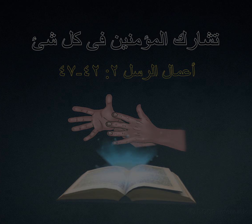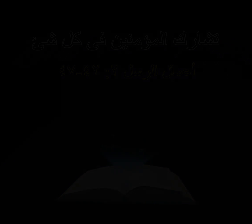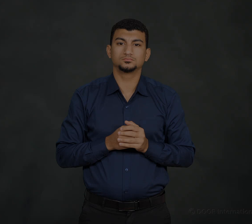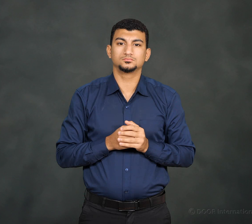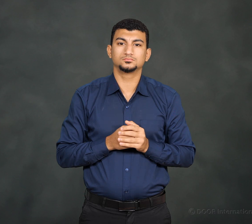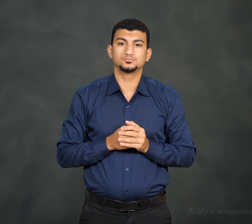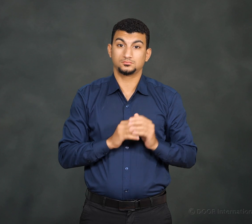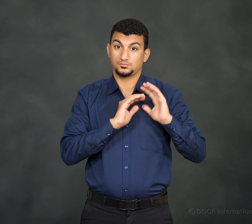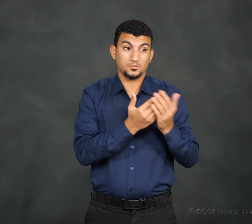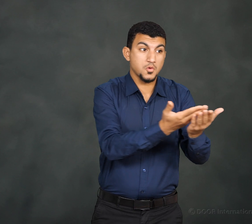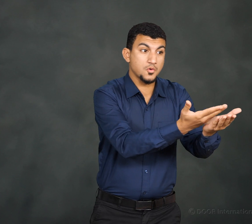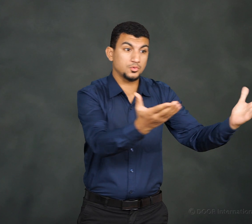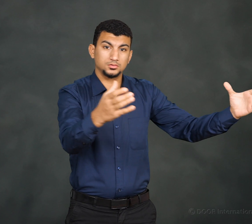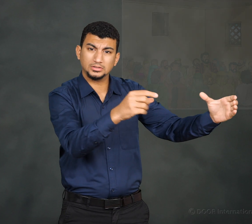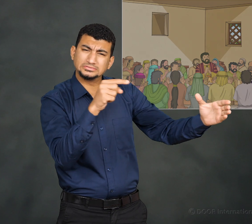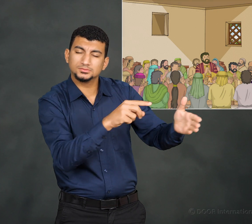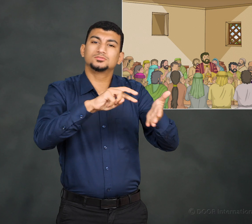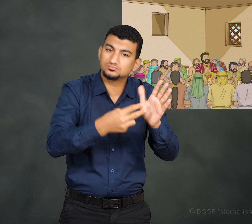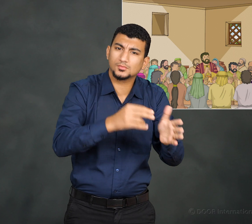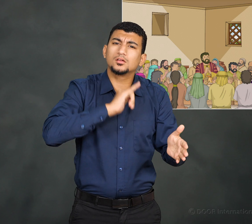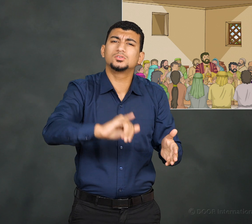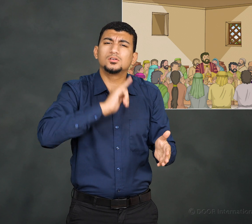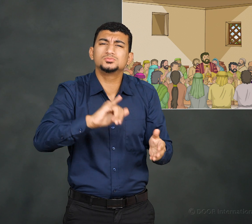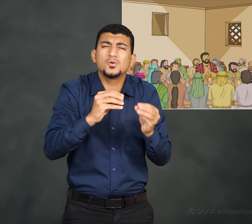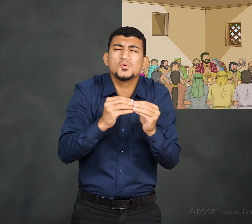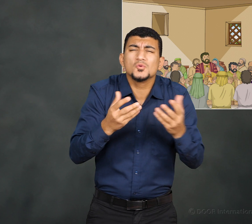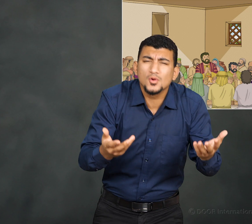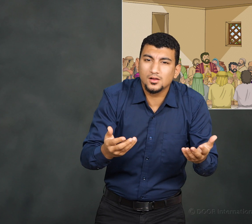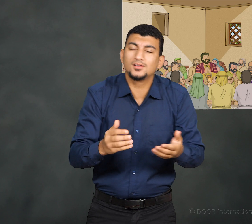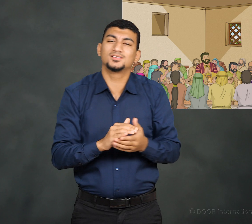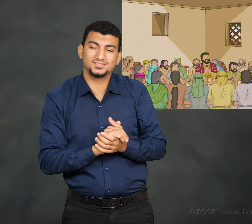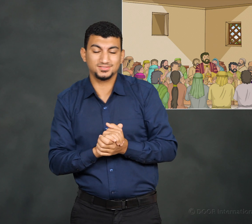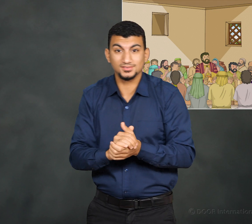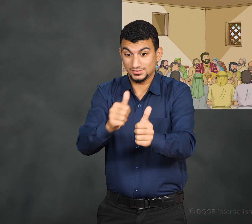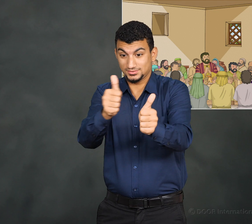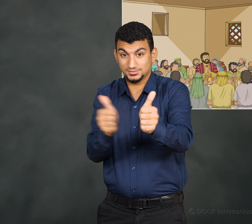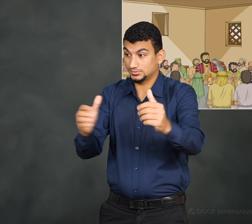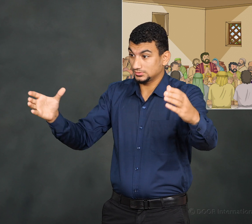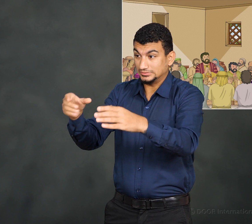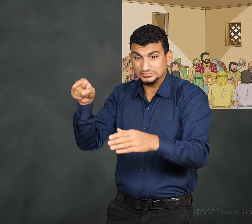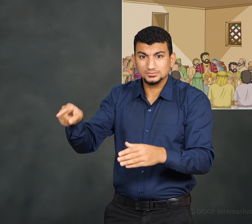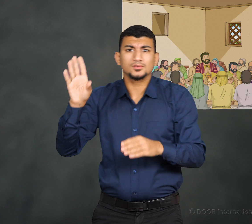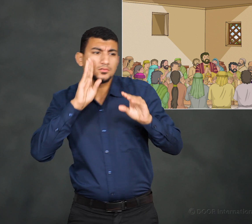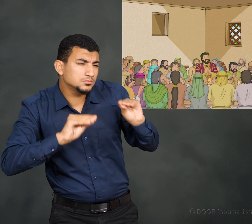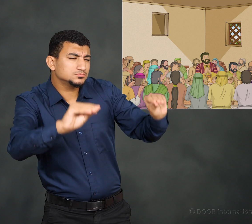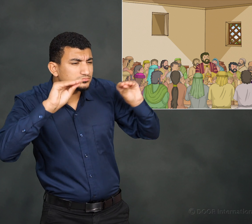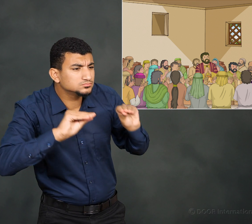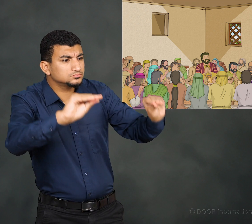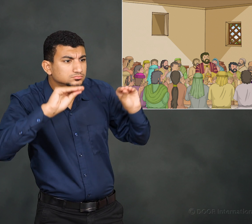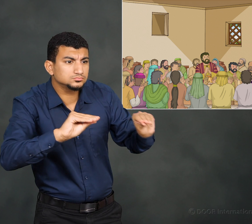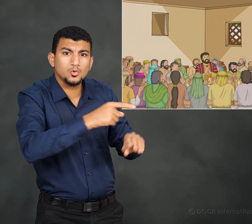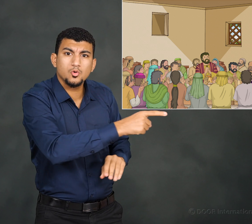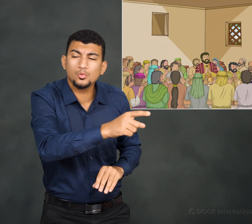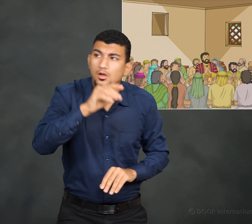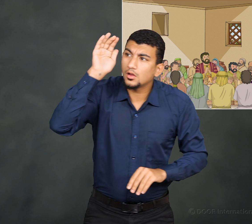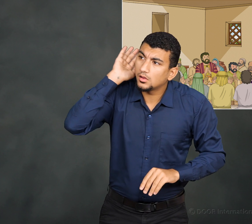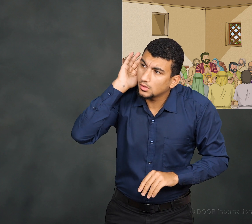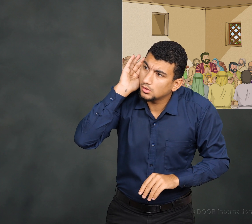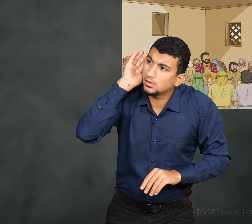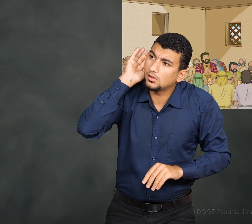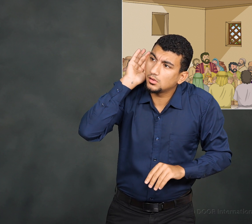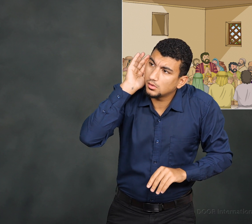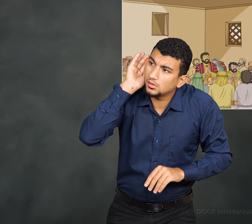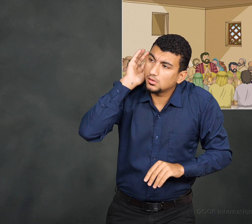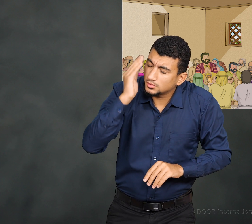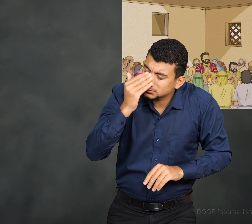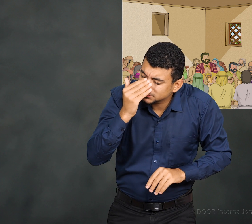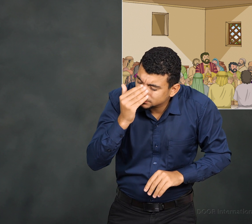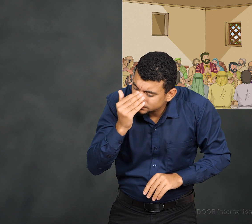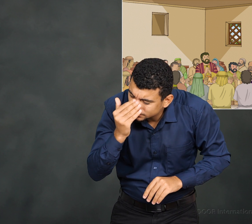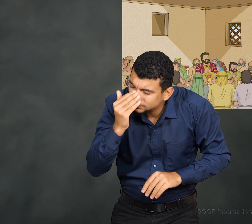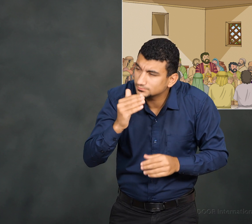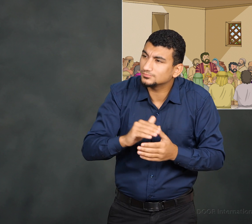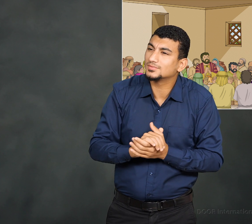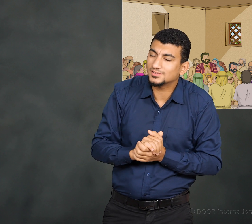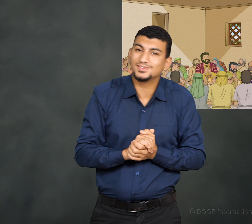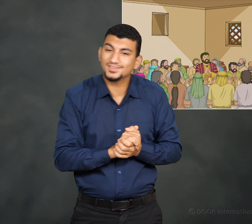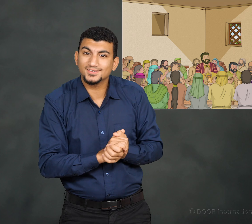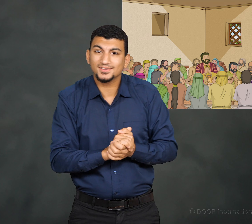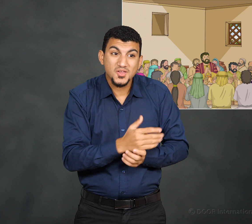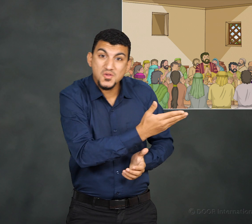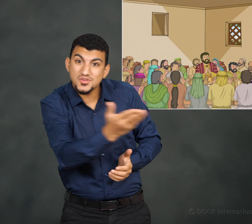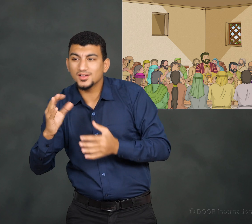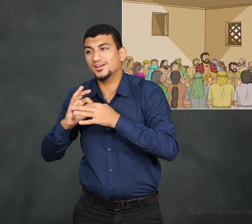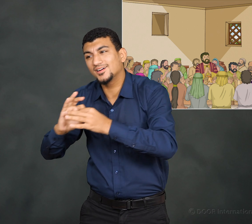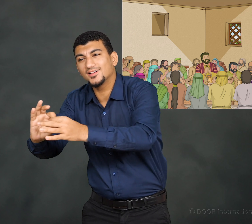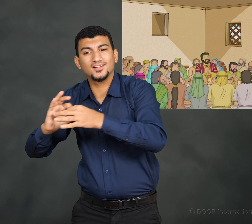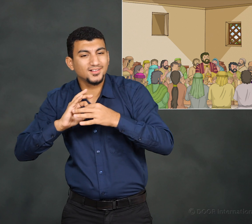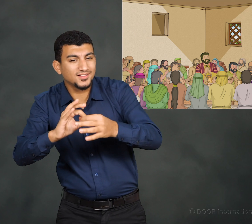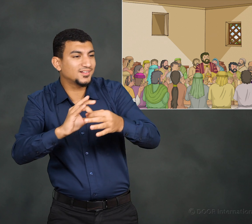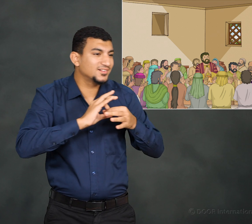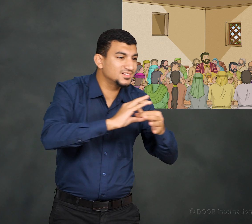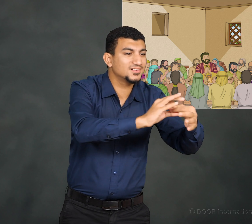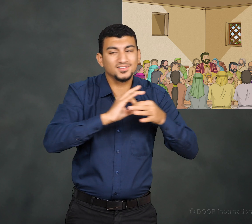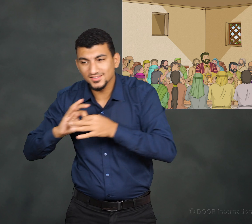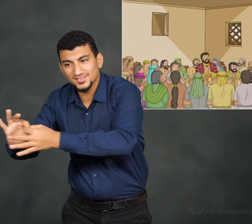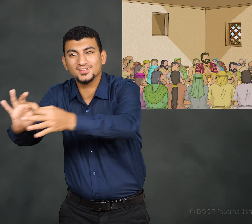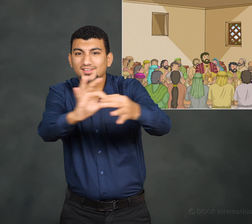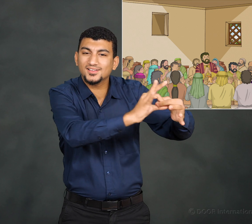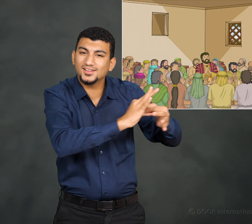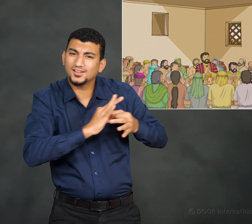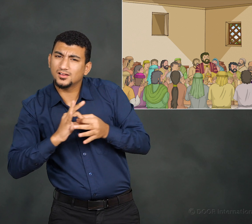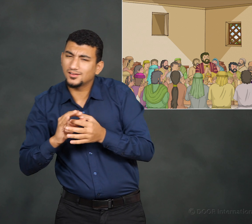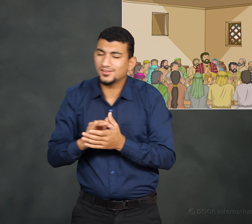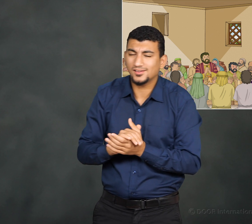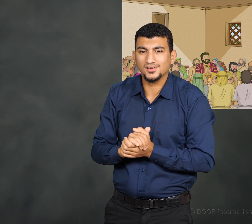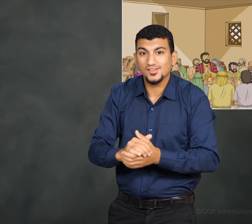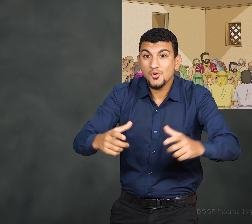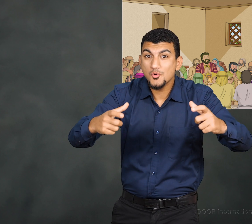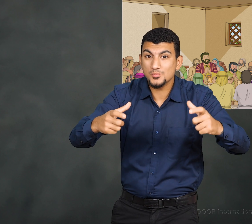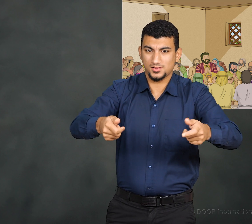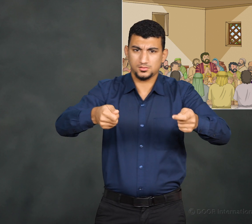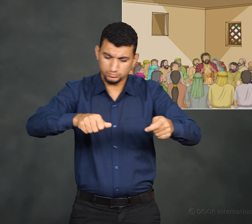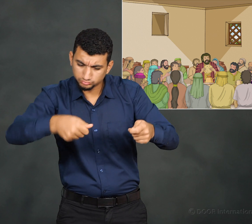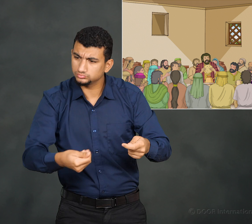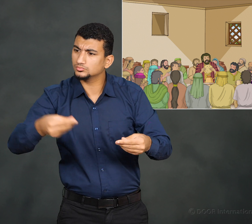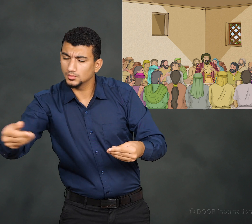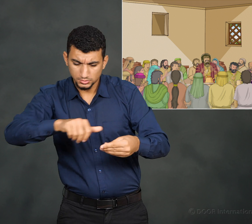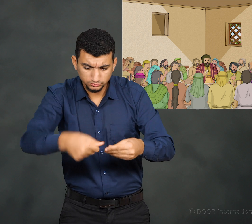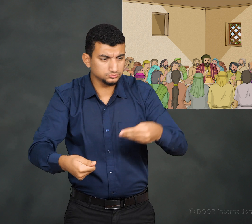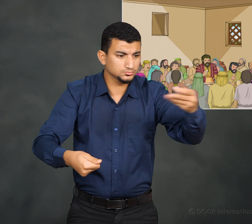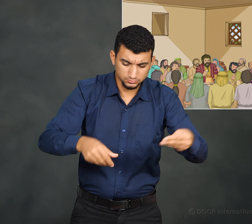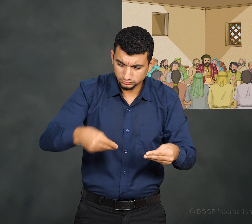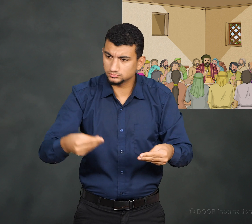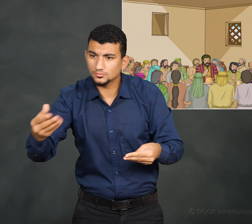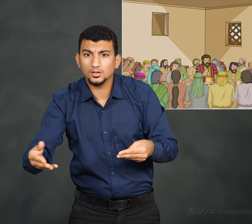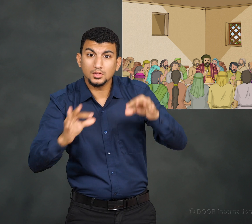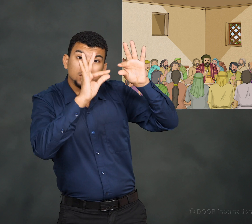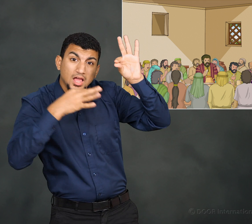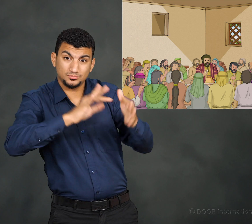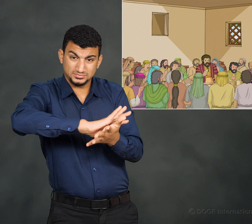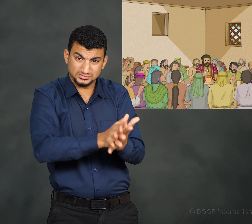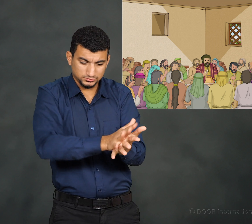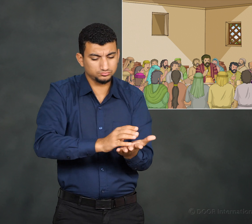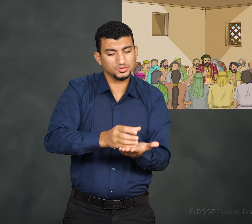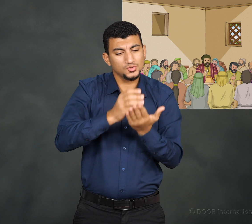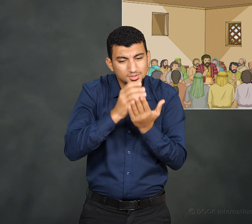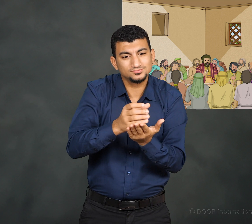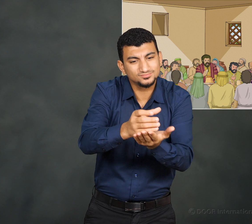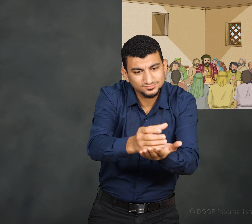They devoted themselves to the apostles’ teaching and to the fellowship, to the breaking of bread and to prayer.